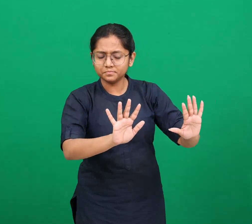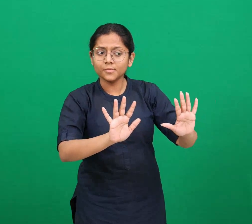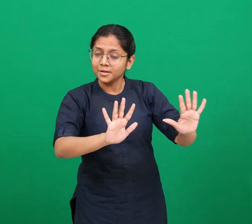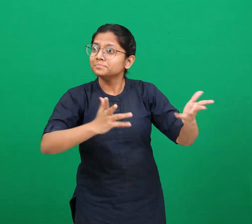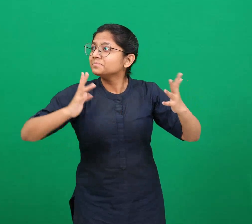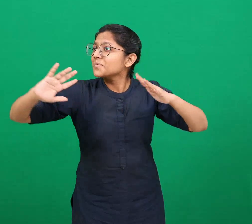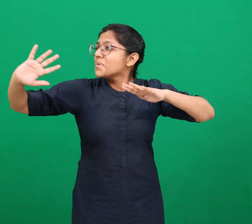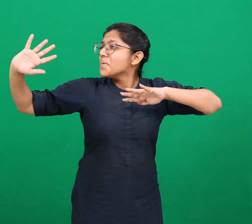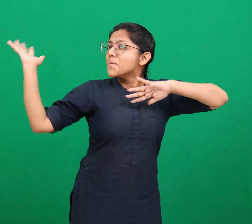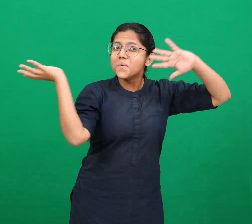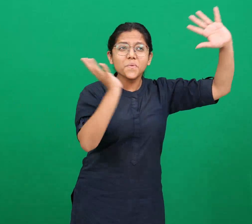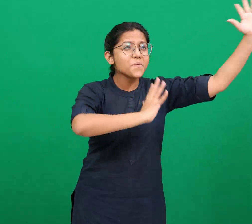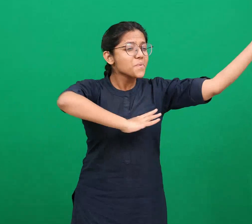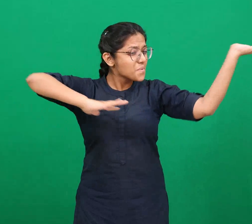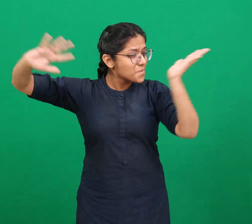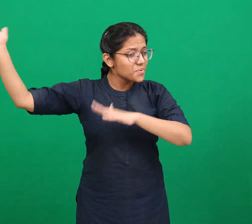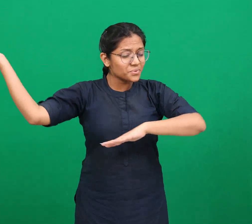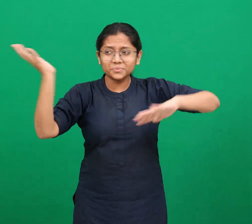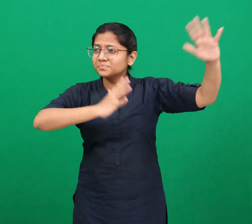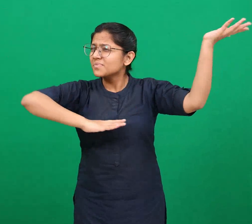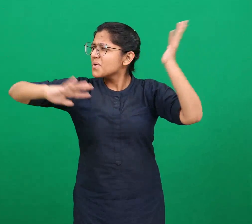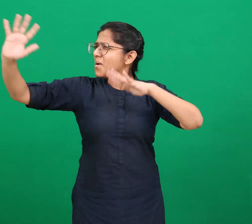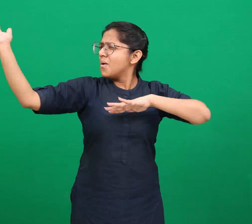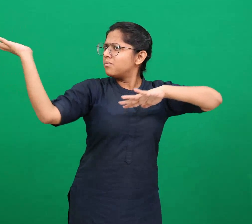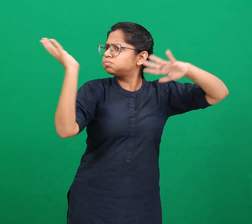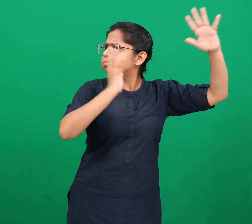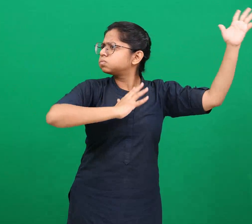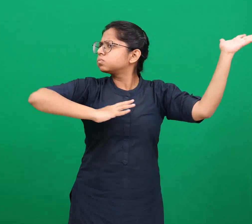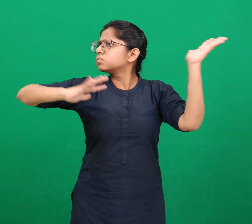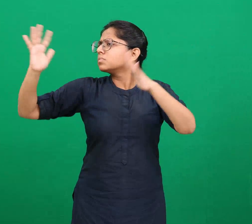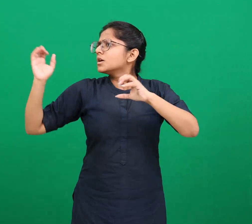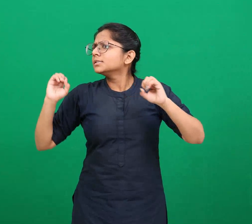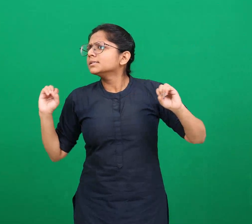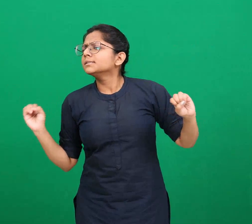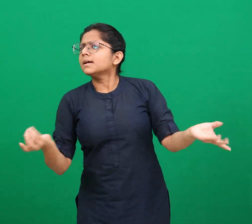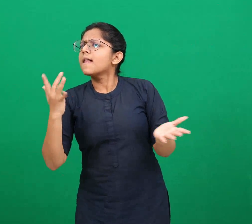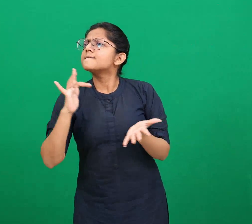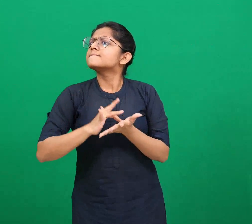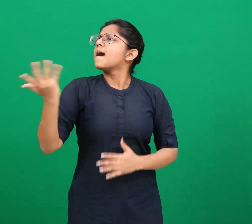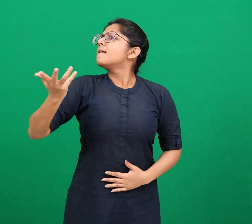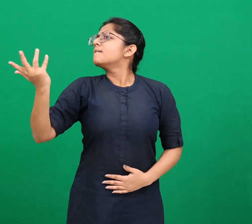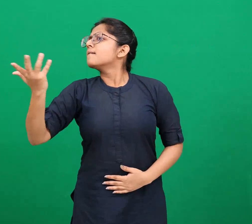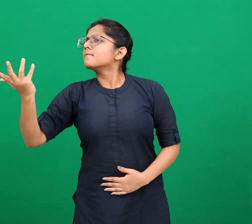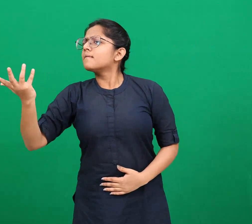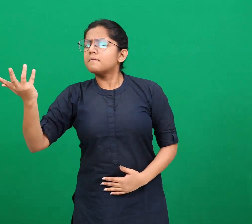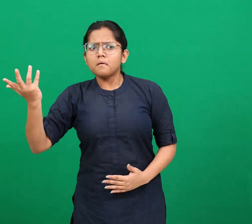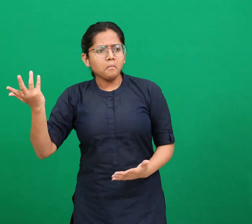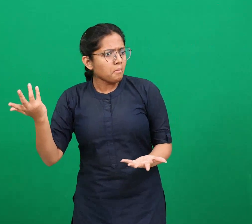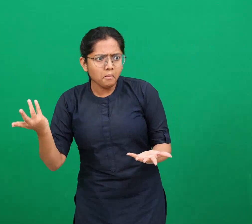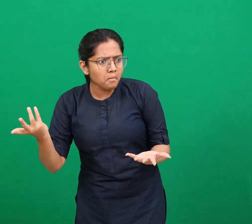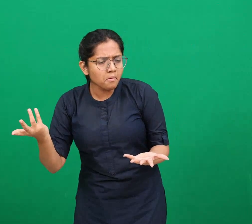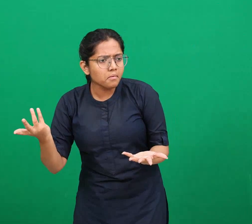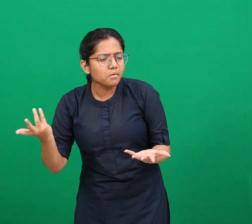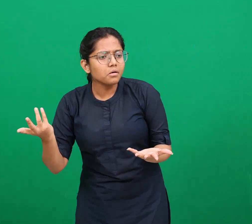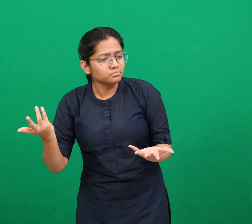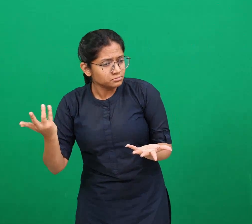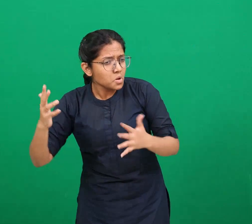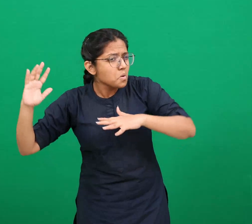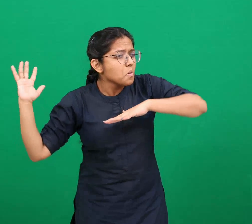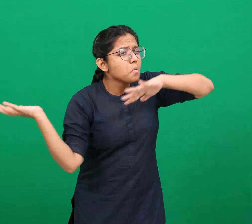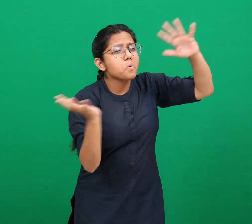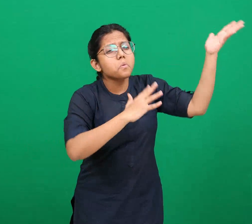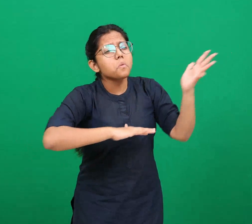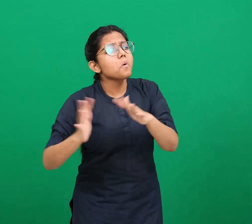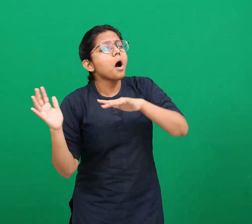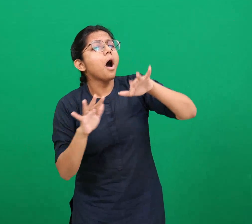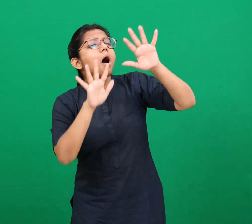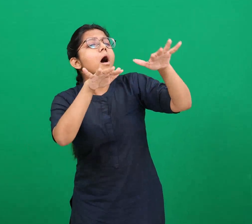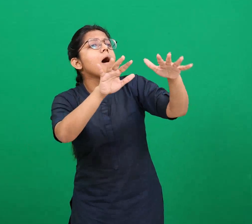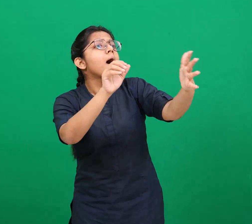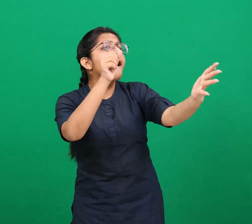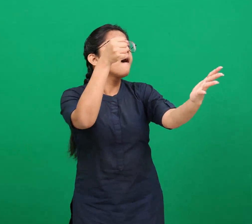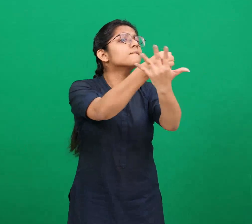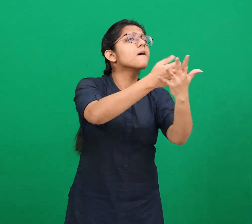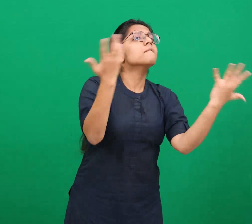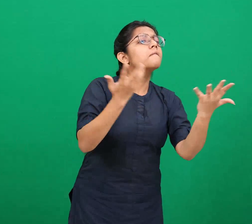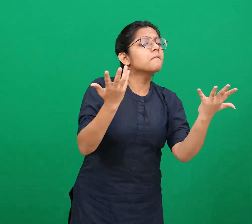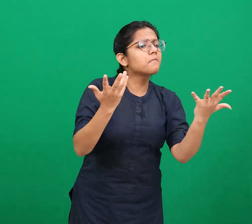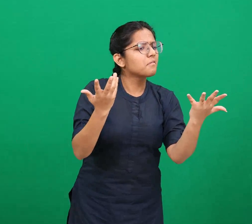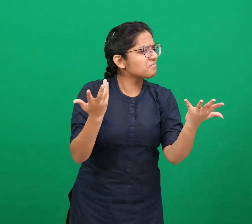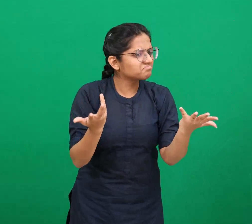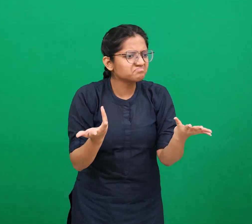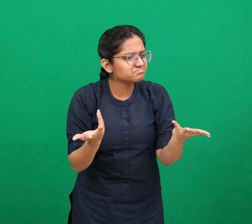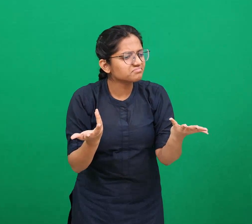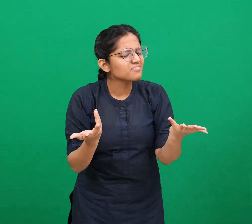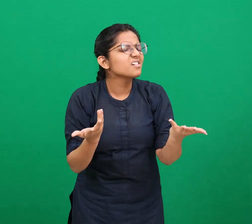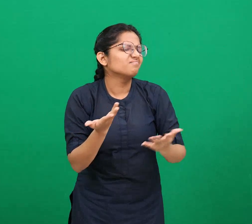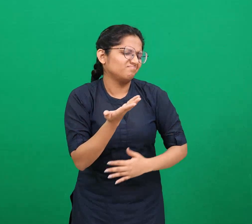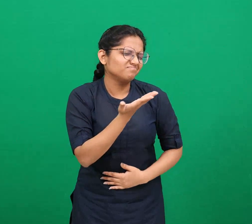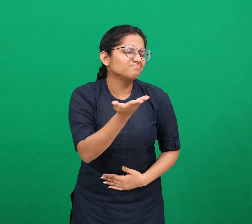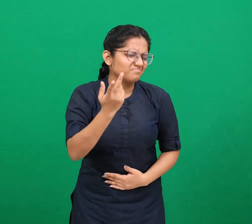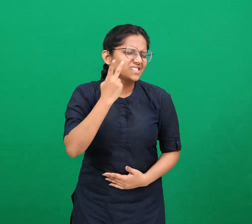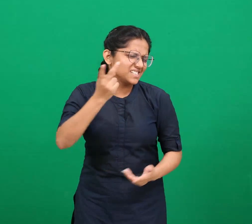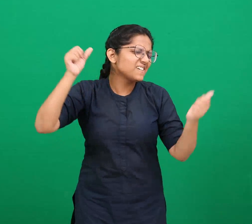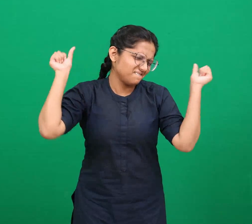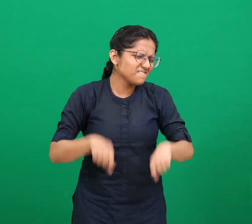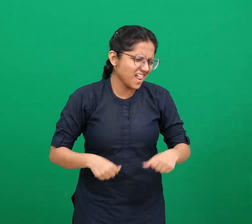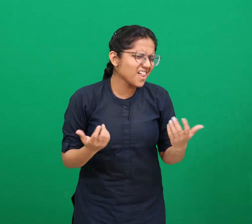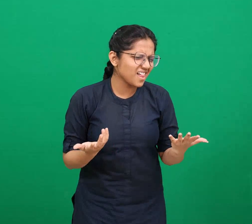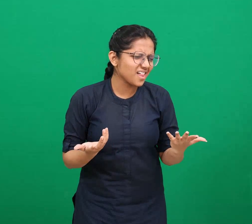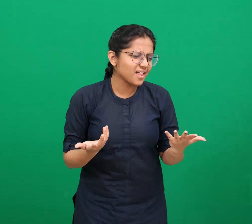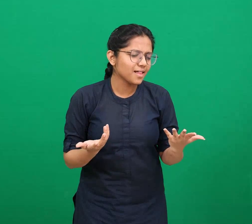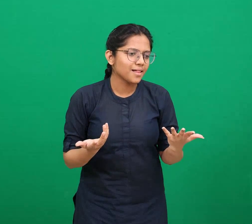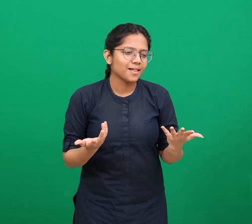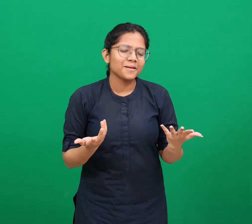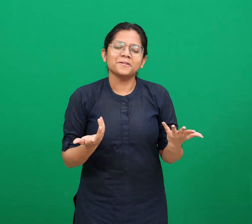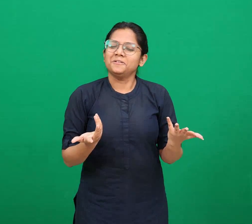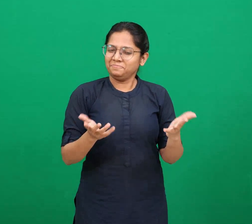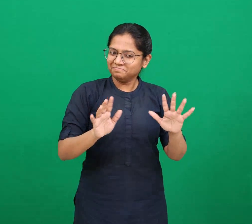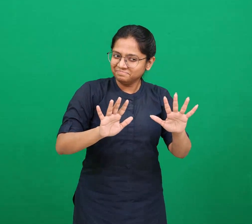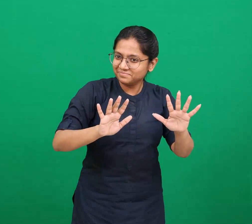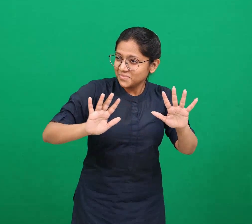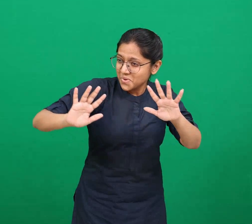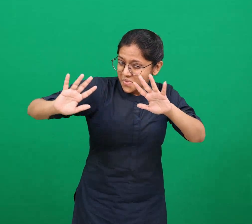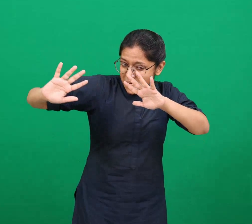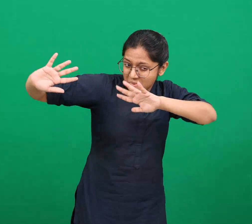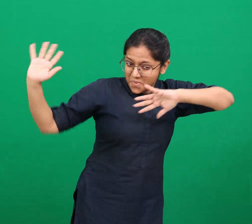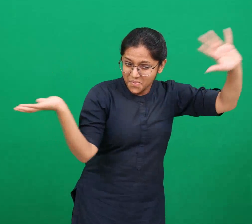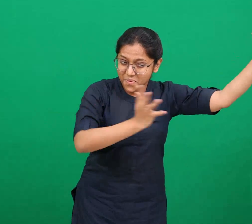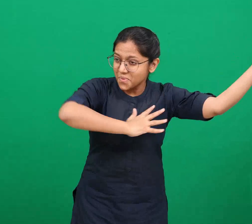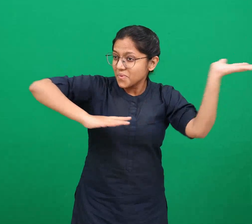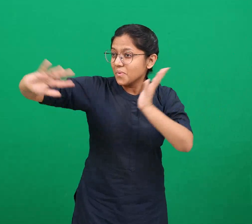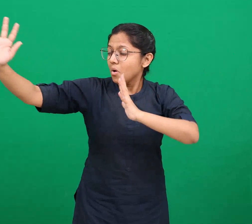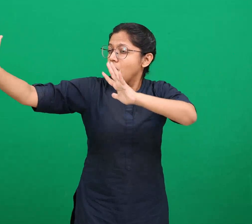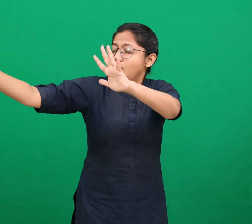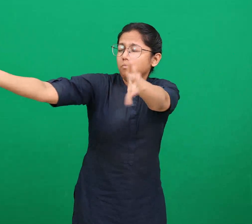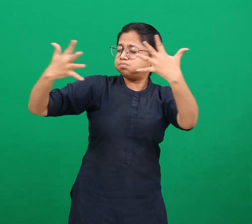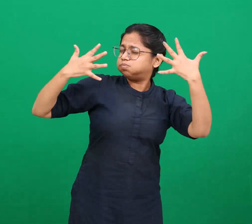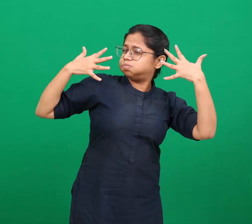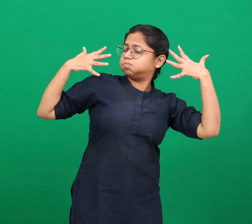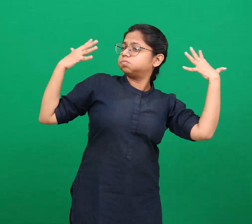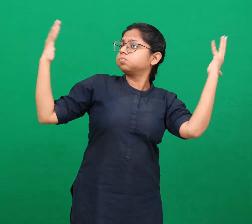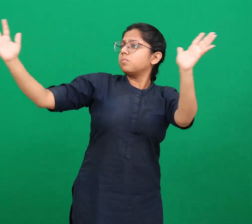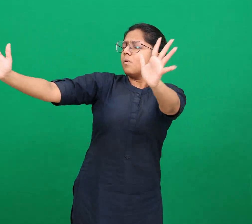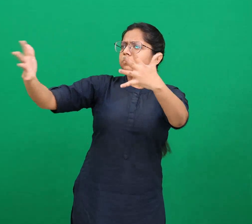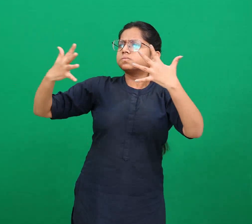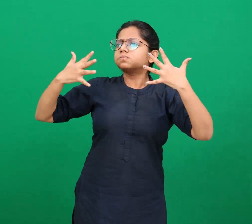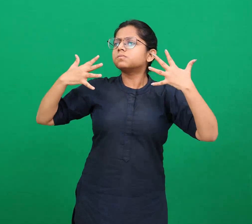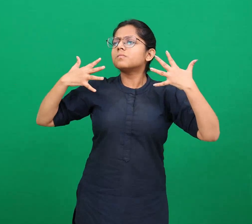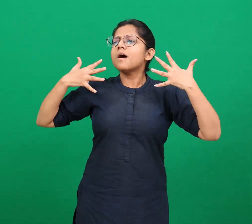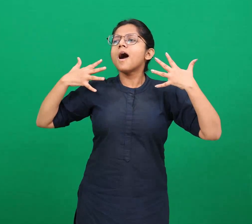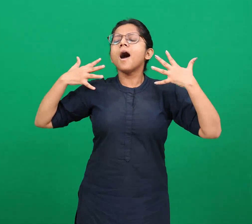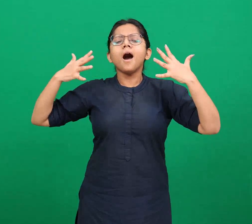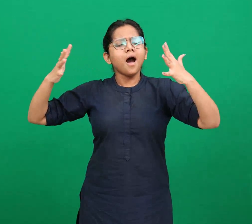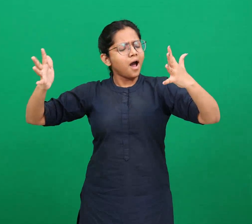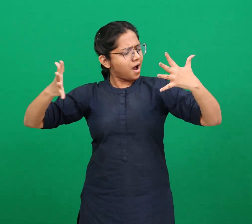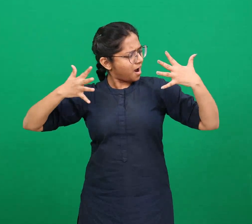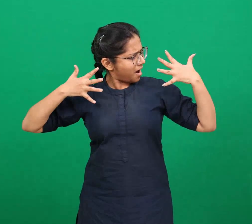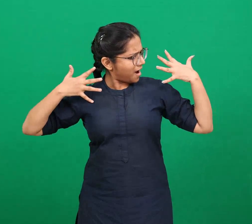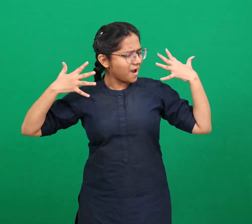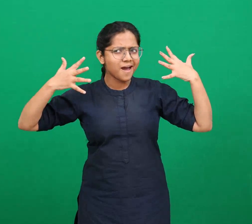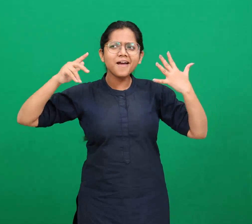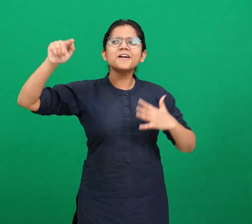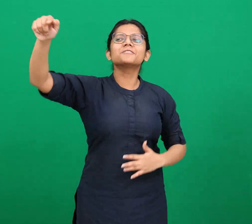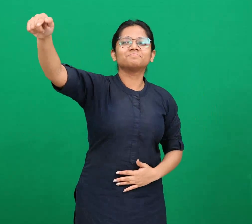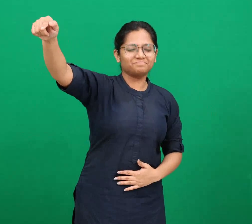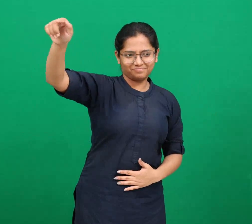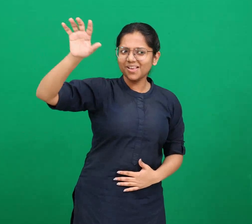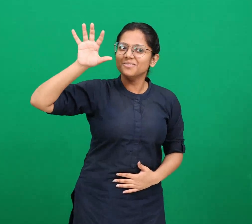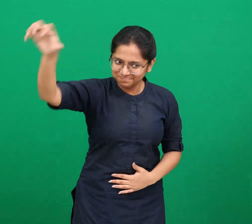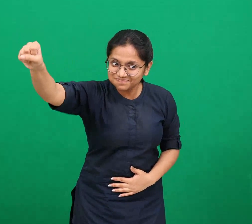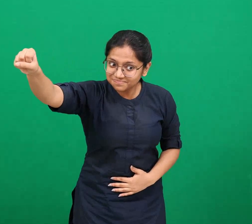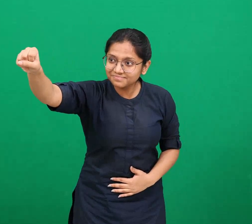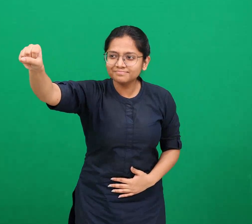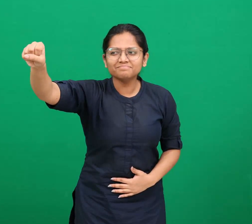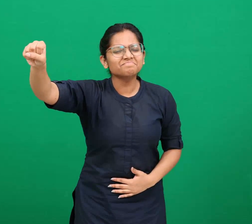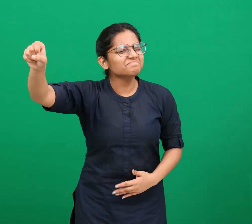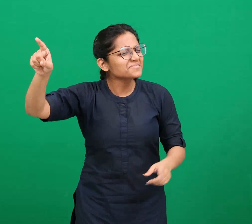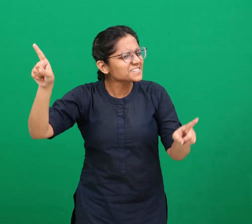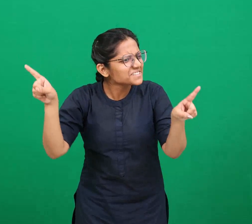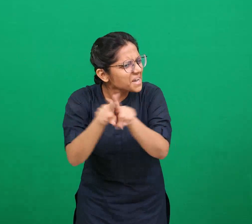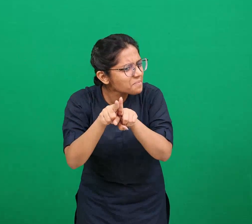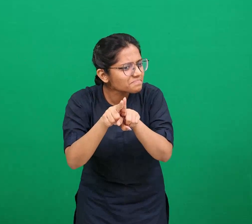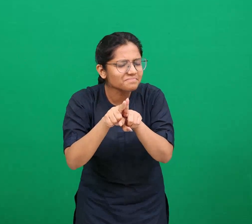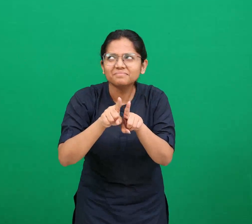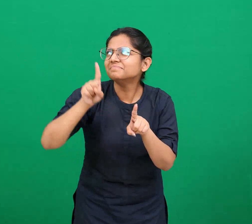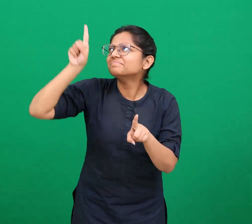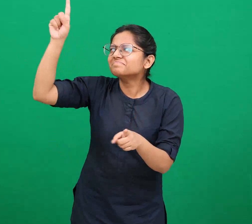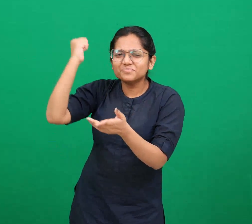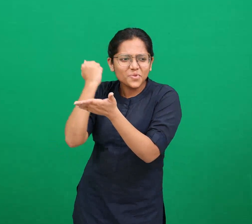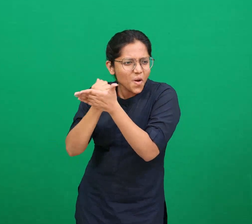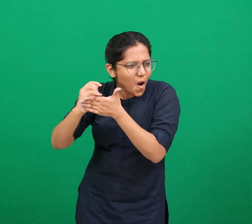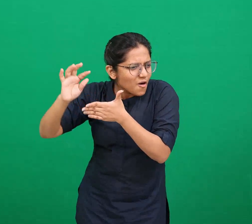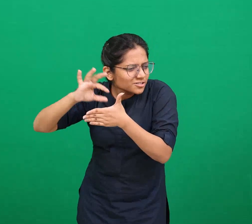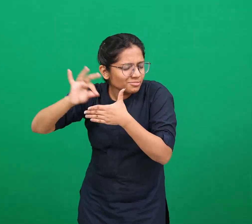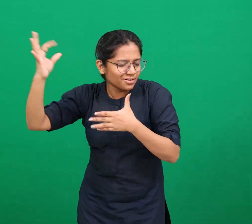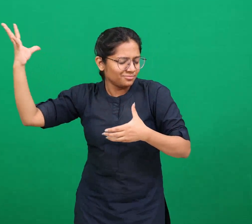You hear its sound, but you do not know where it comes from or where it is going.